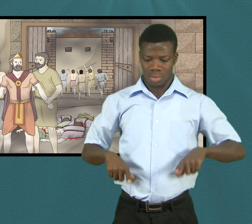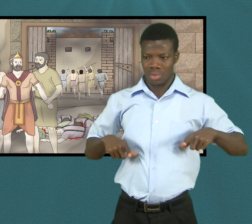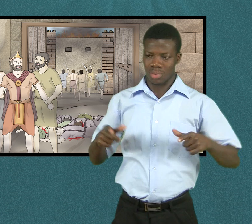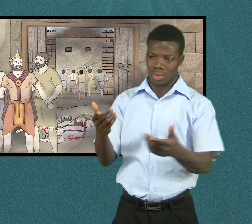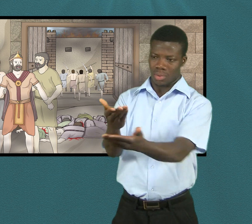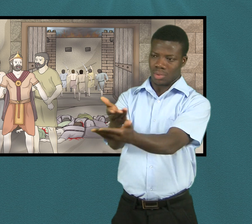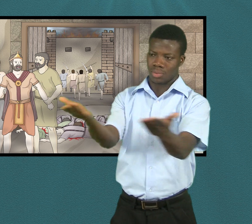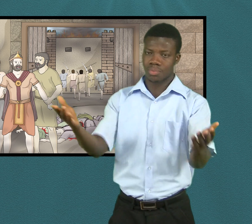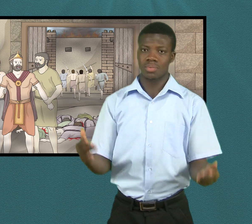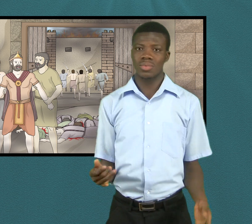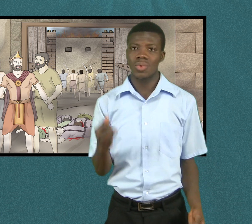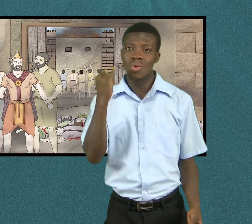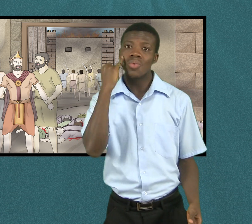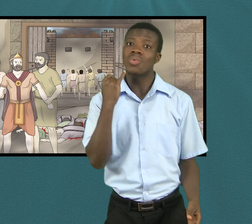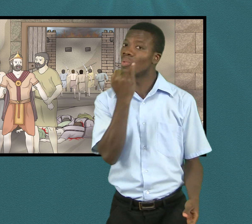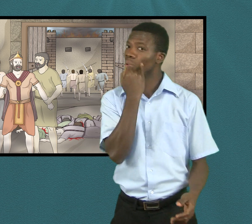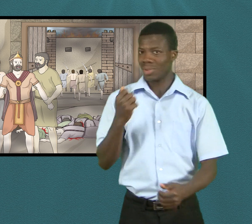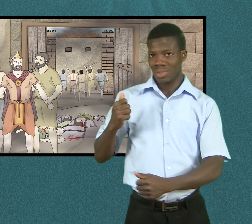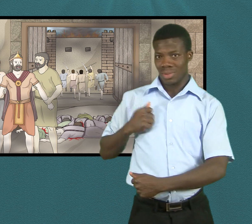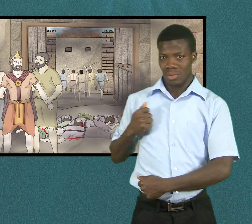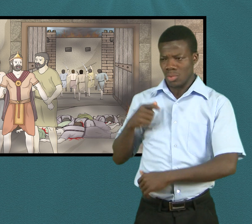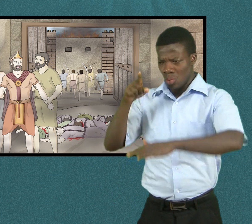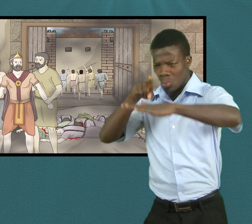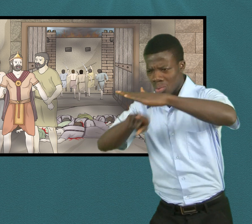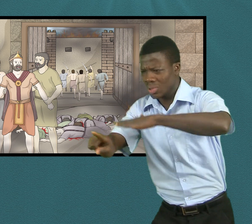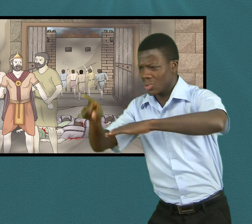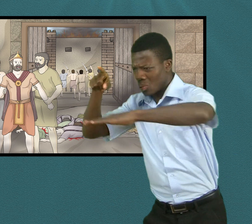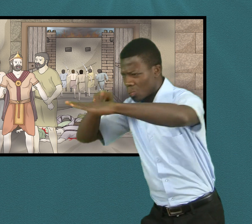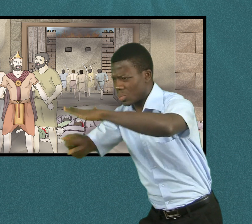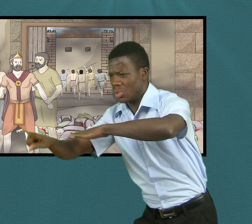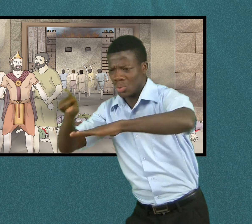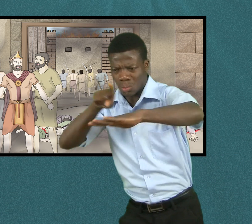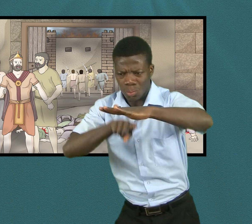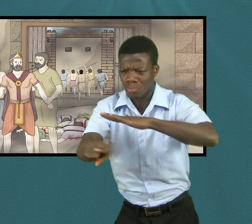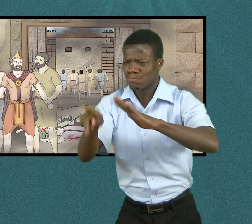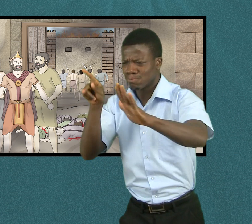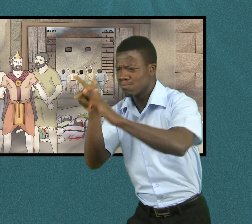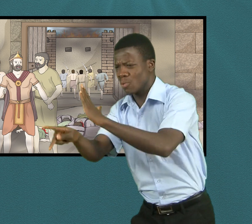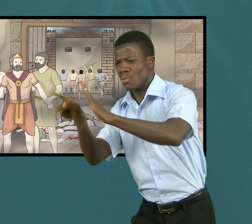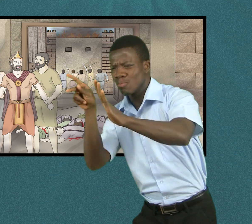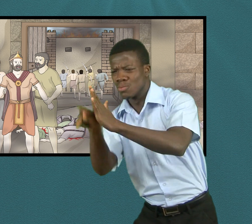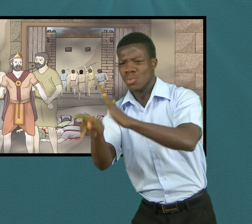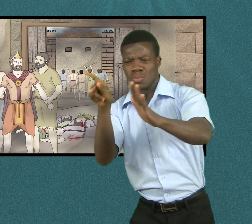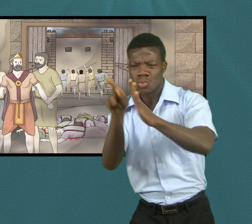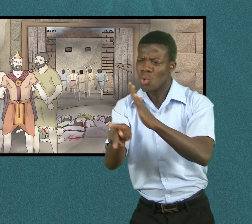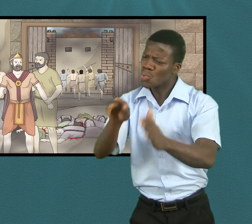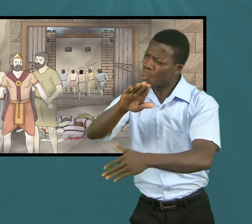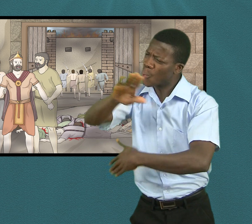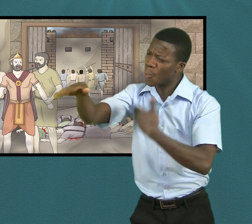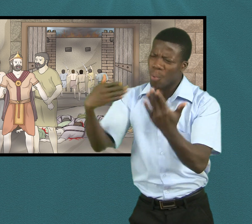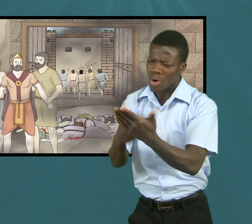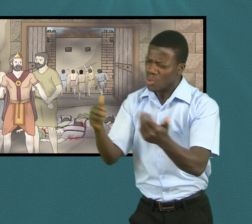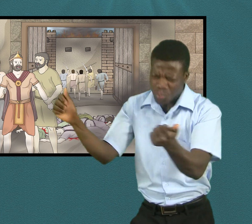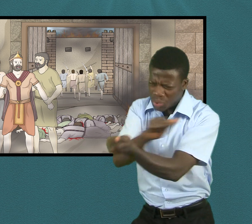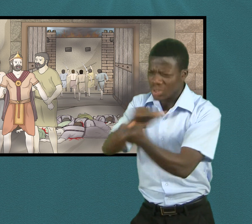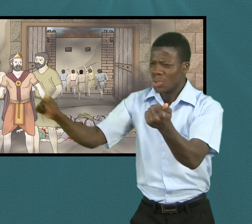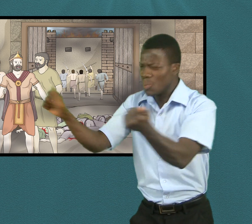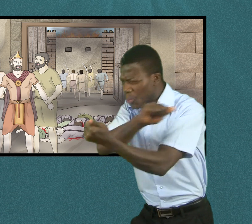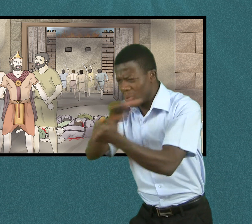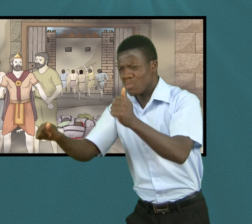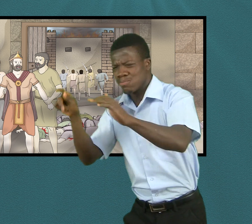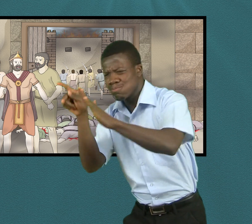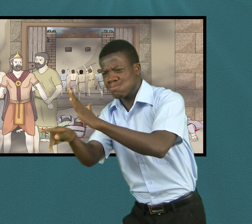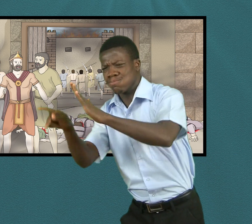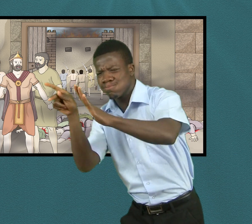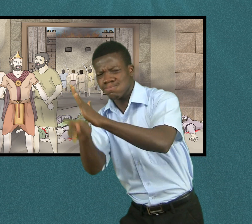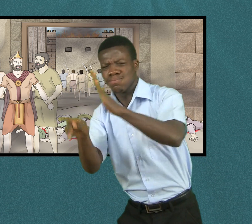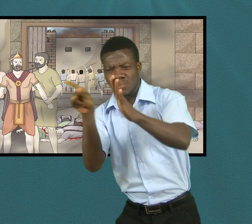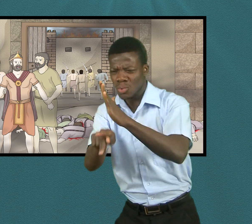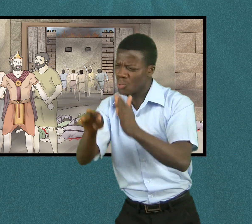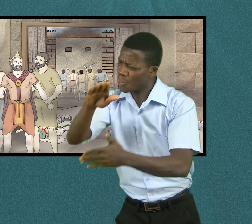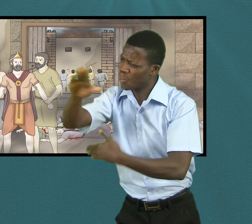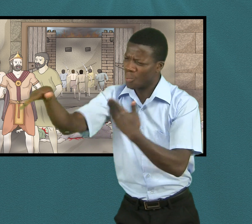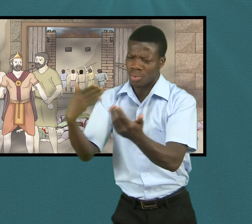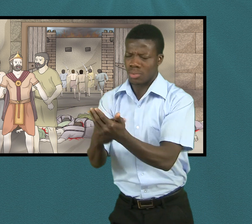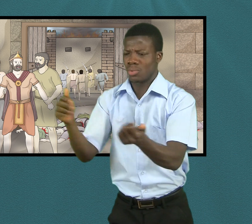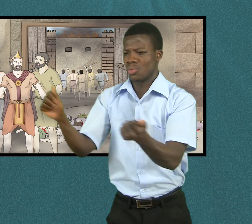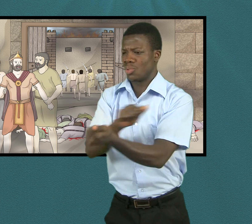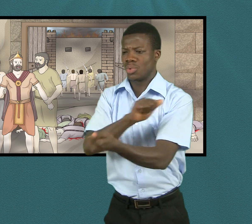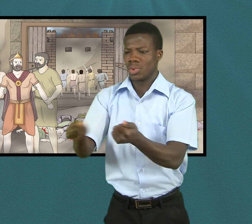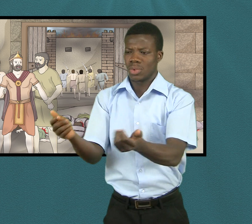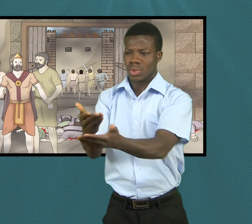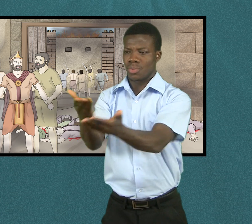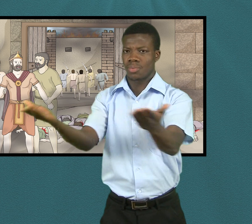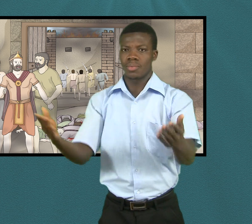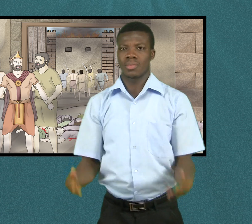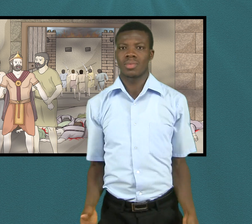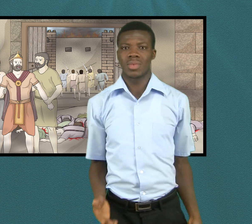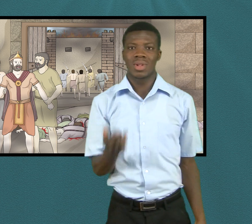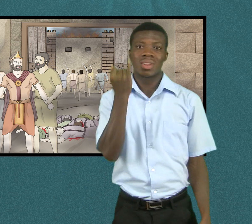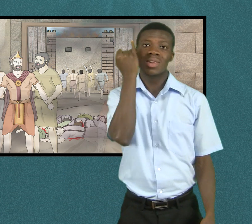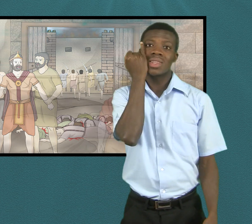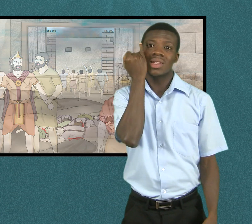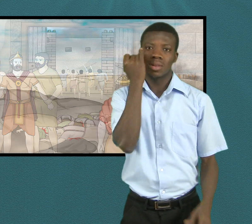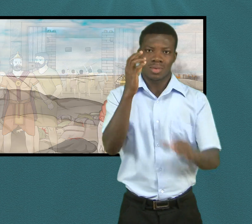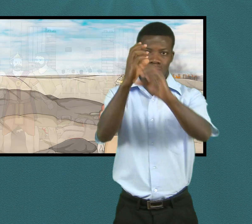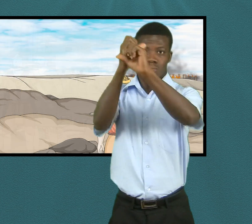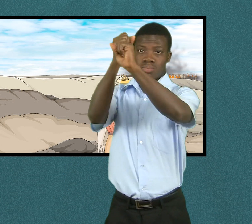But they took the king of Ai alive and brought him to Joshua.